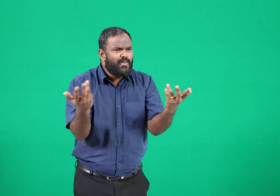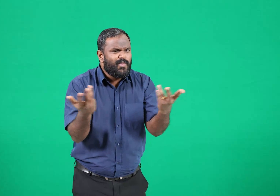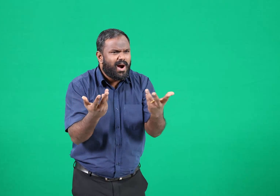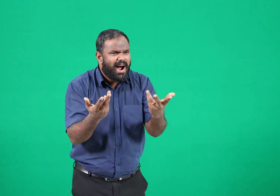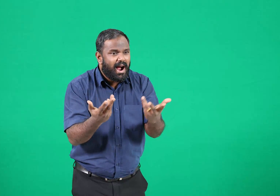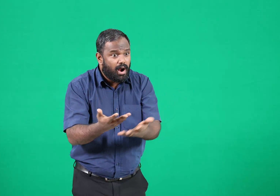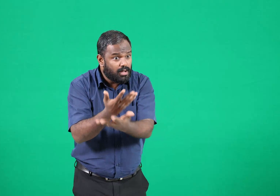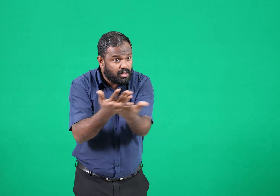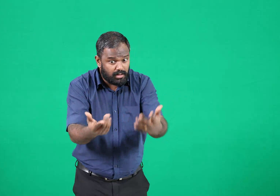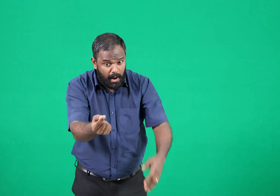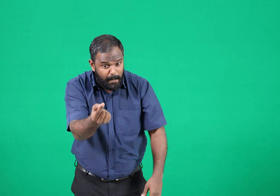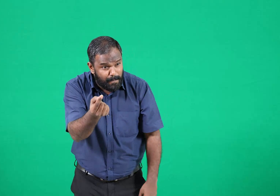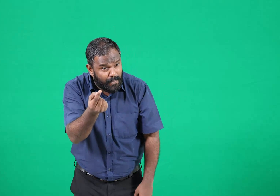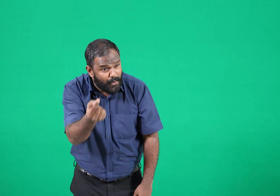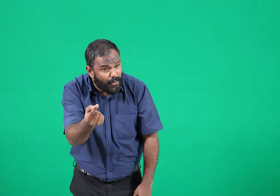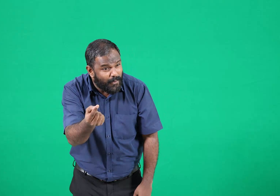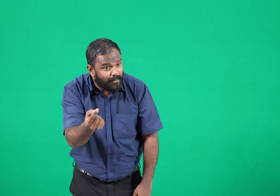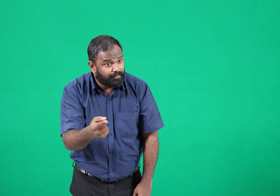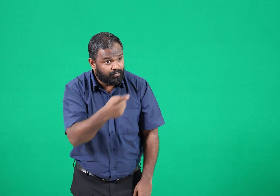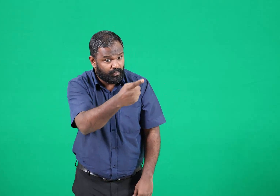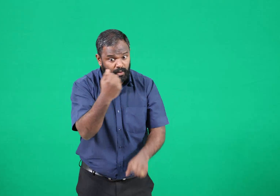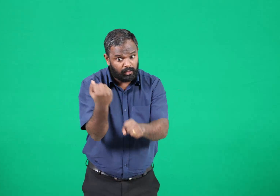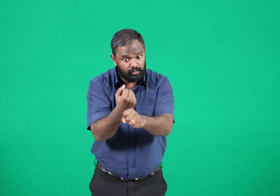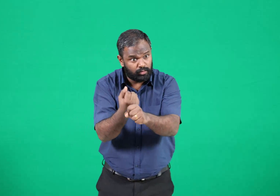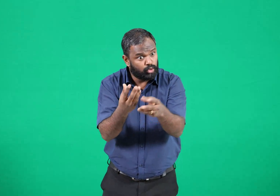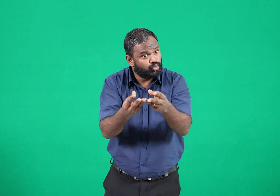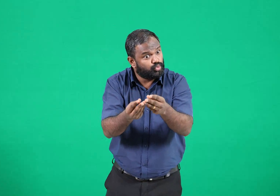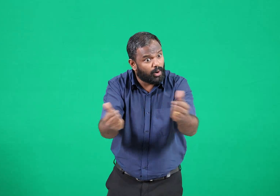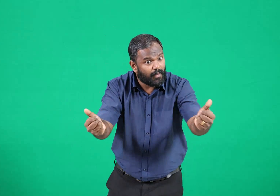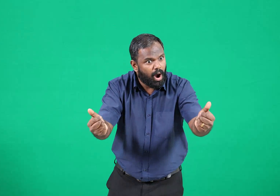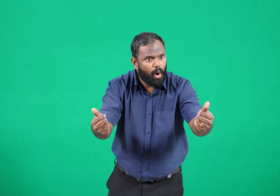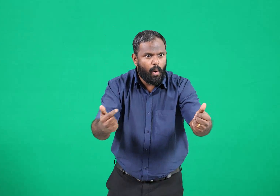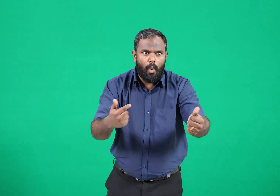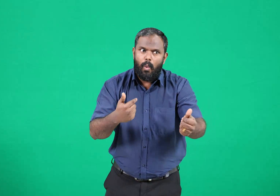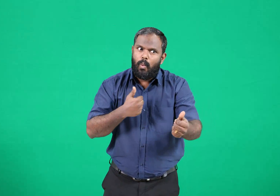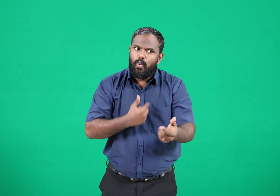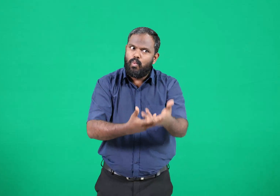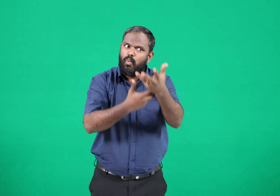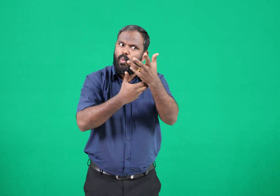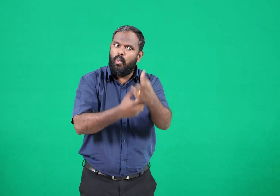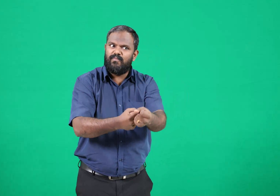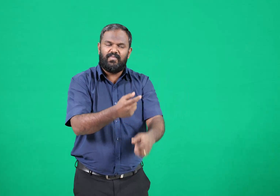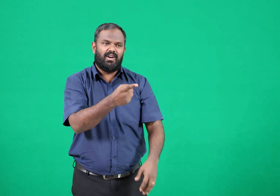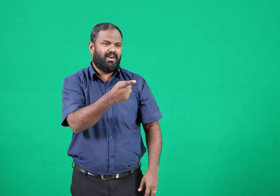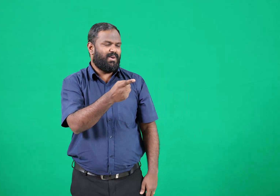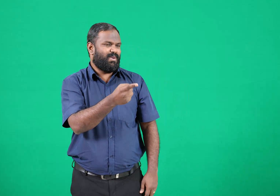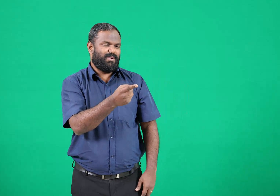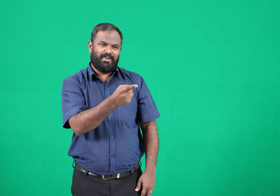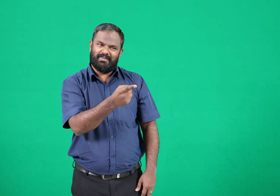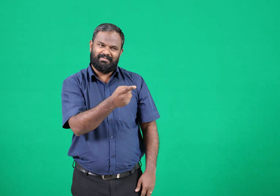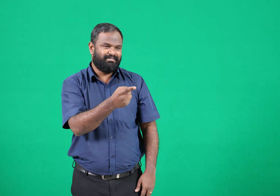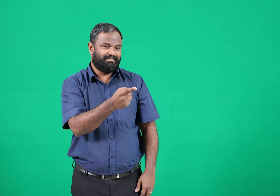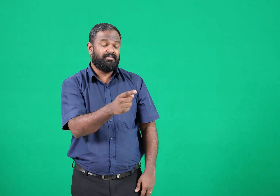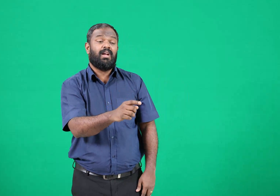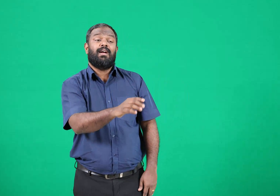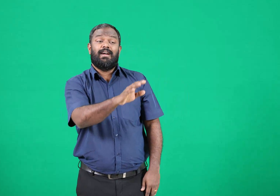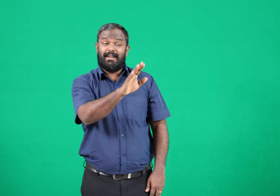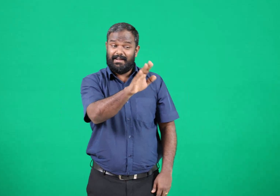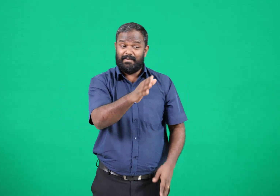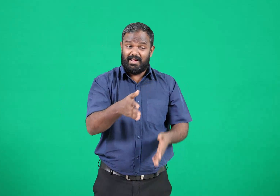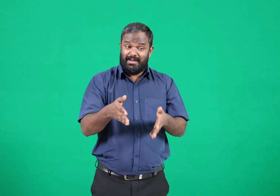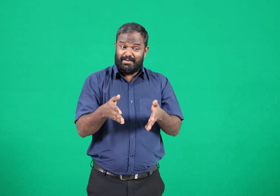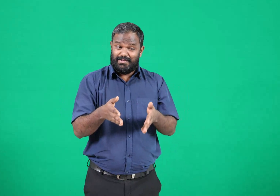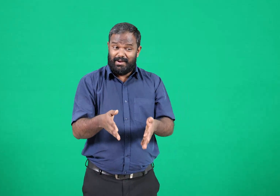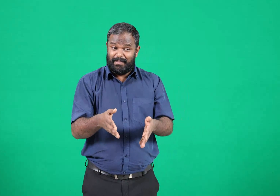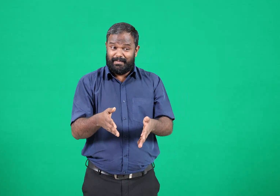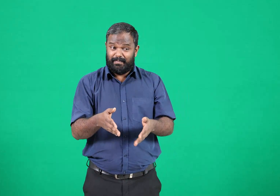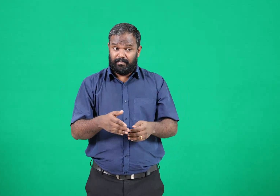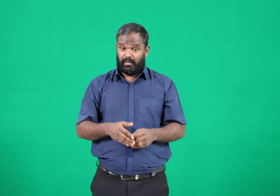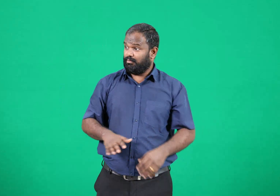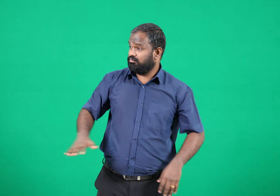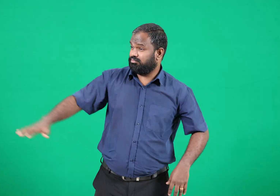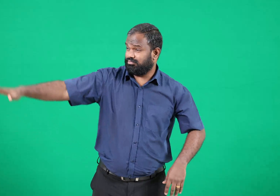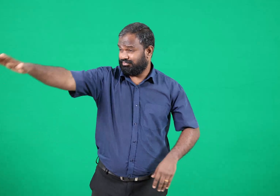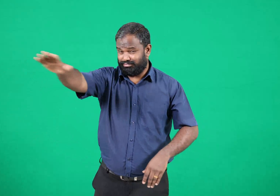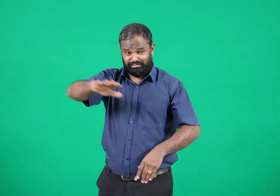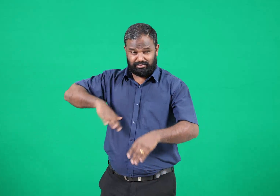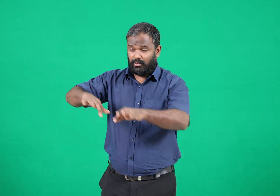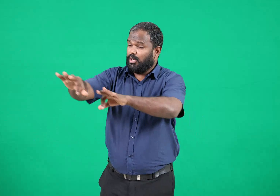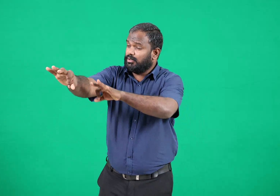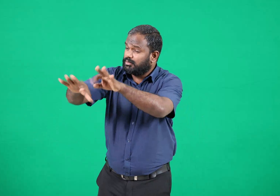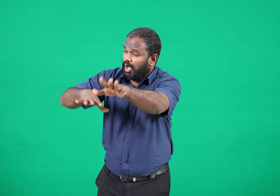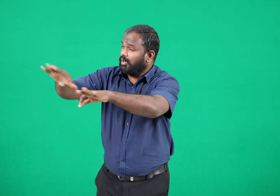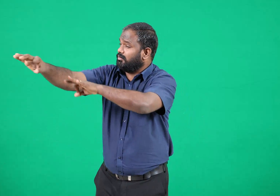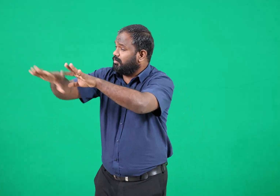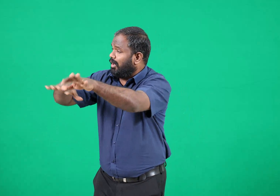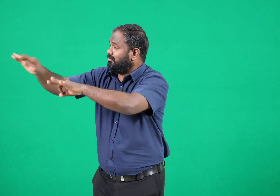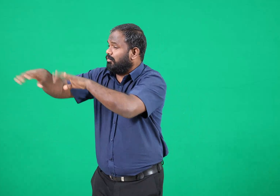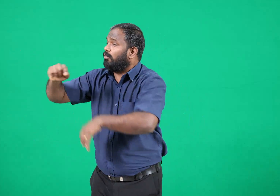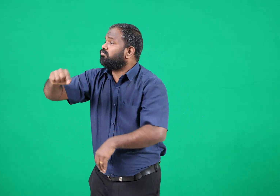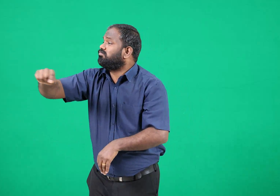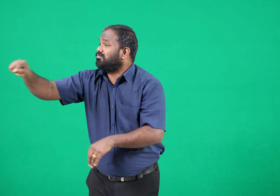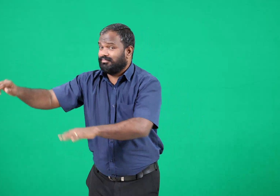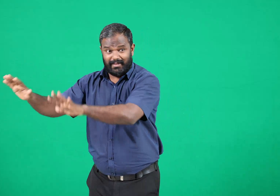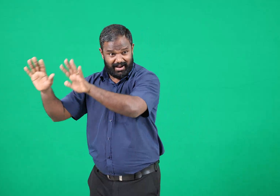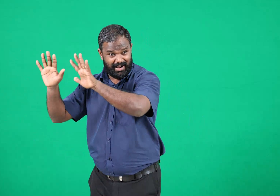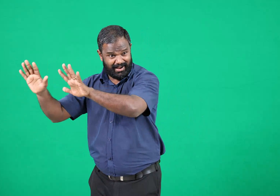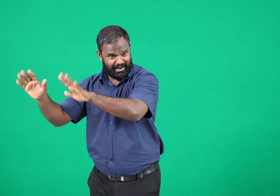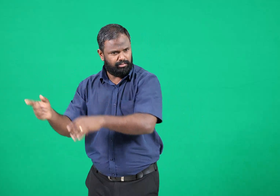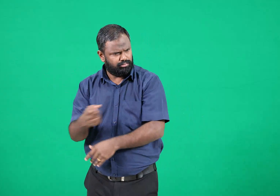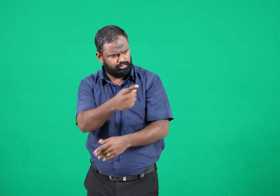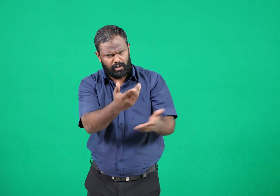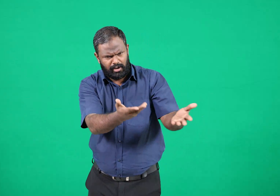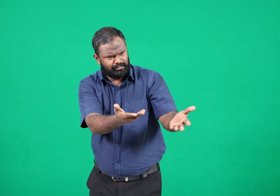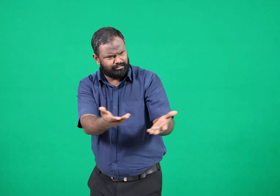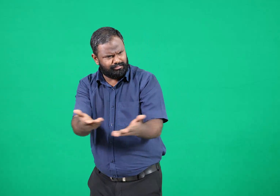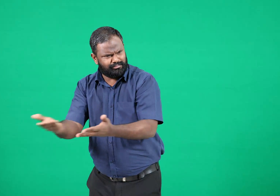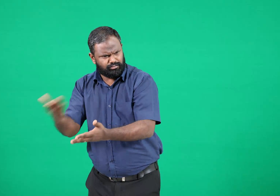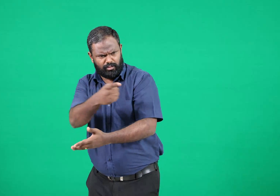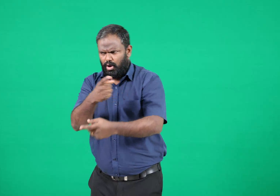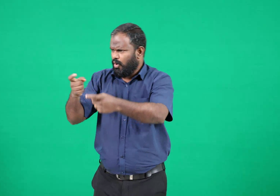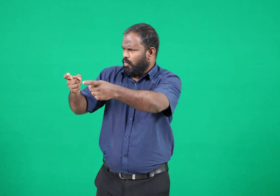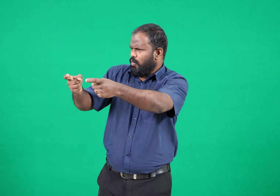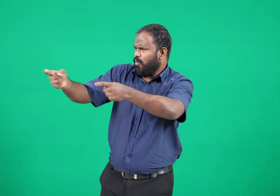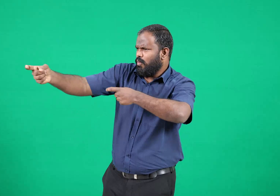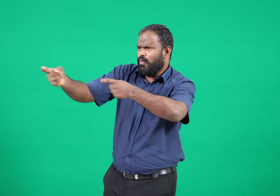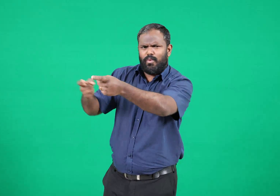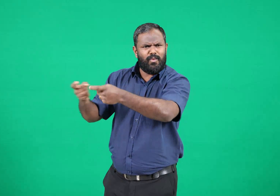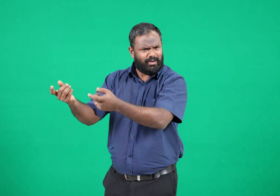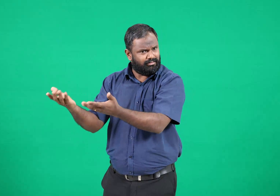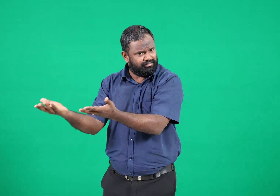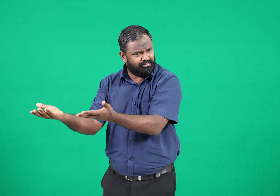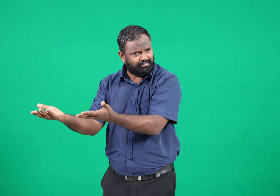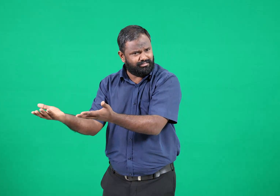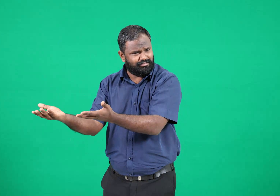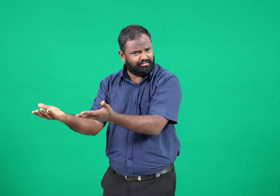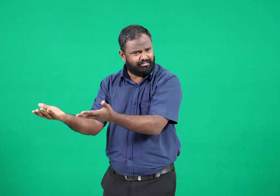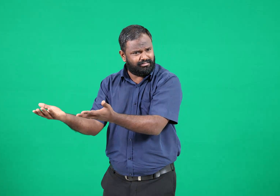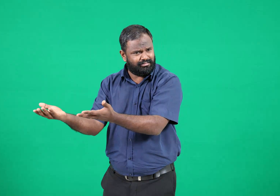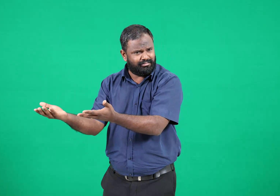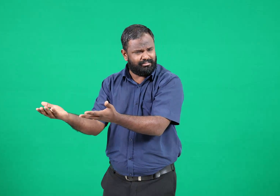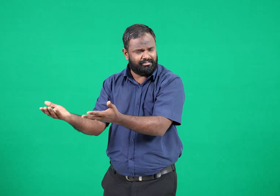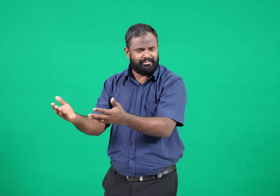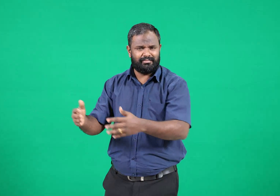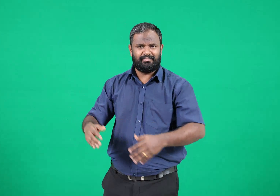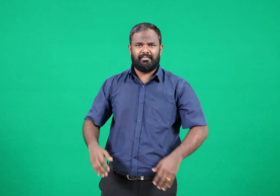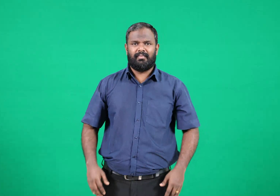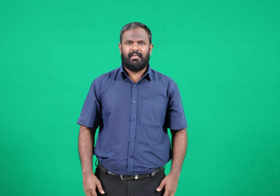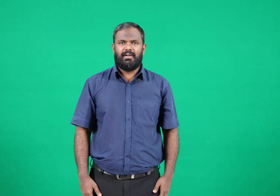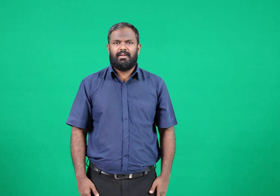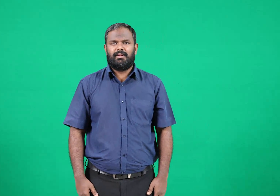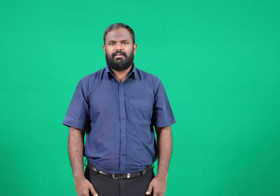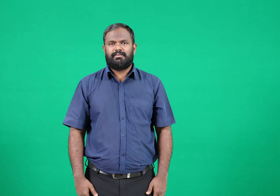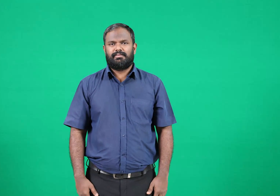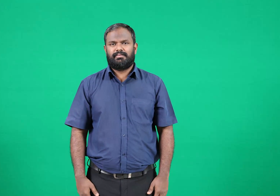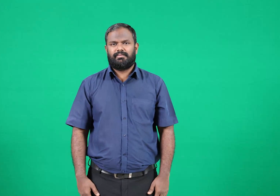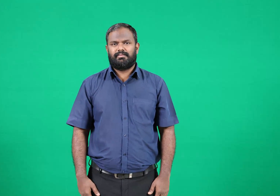Because you have been faithful in a very small matter, you shall have authority over ten cities.'